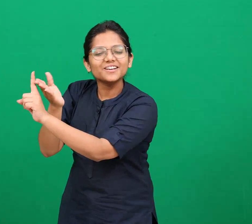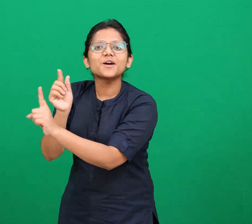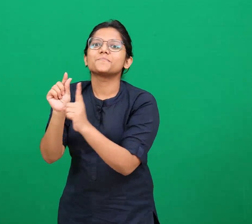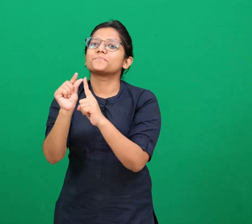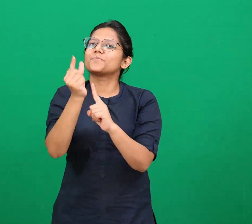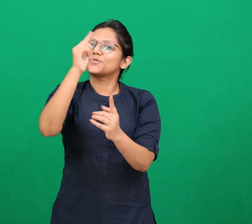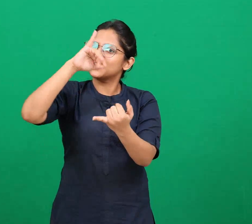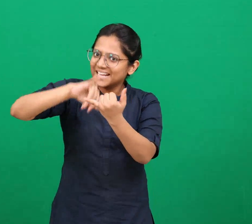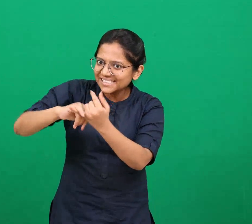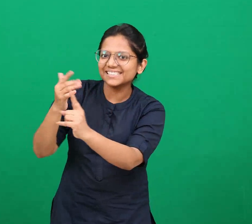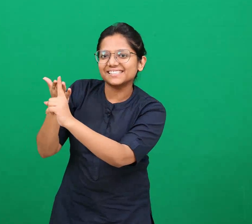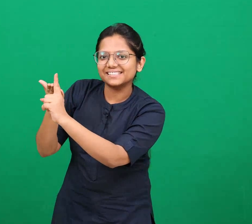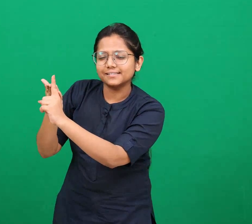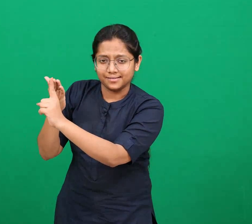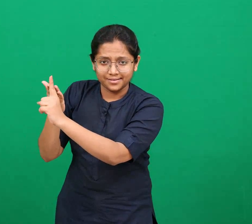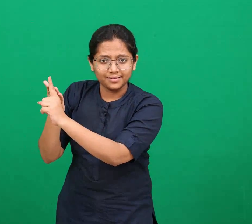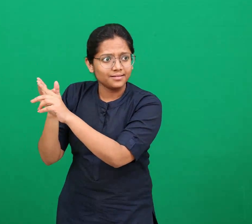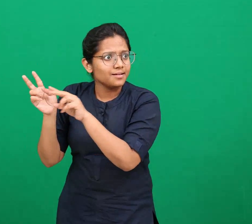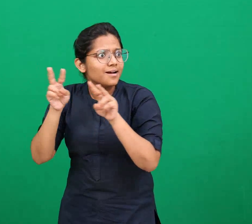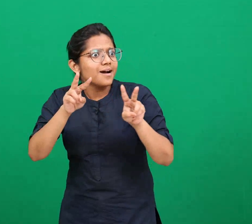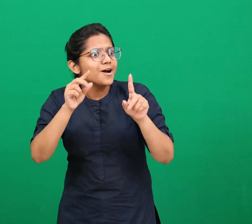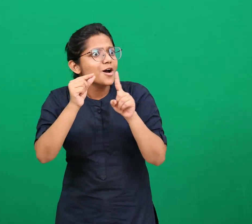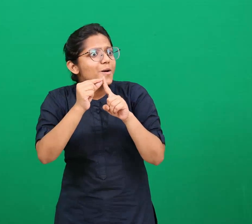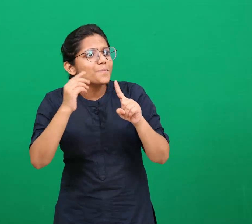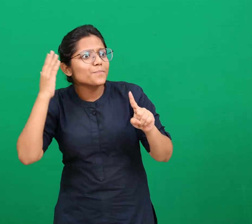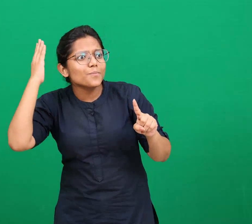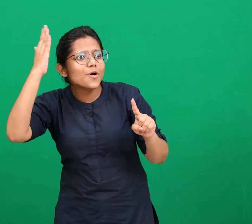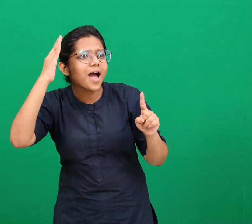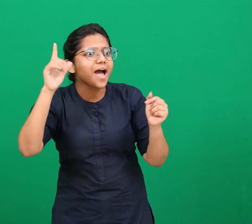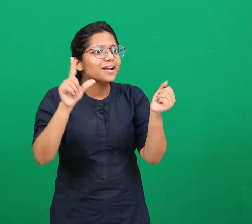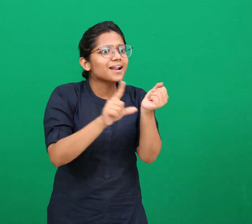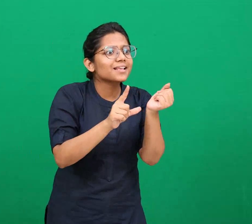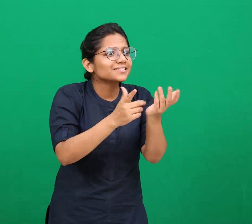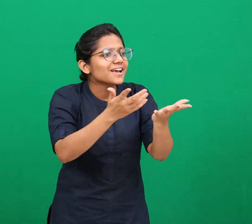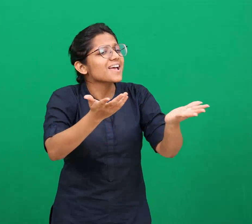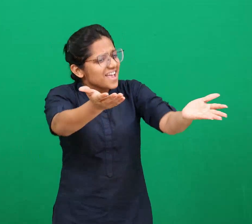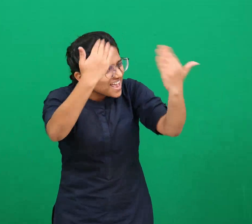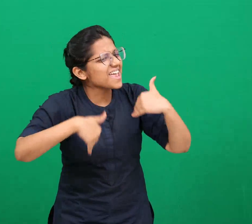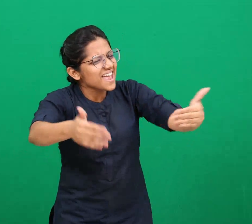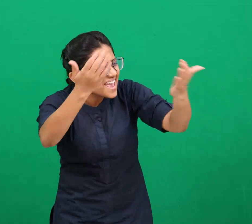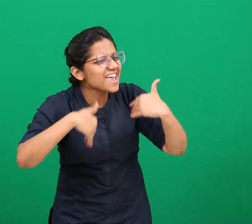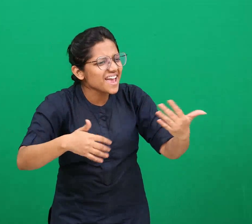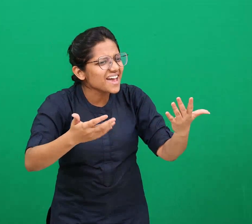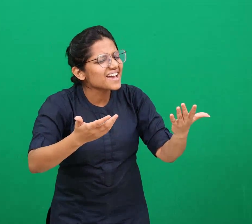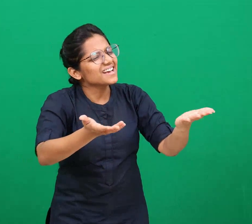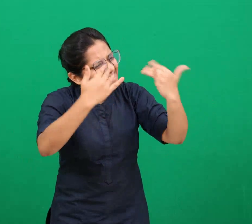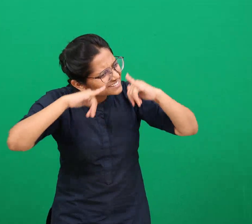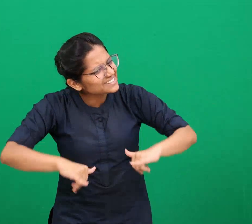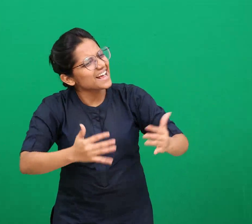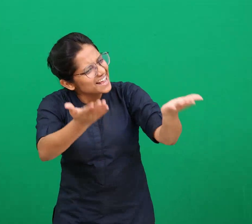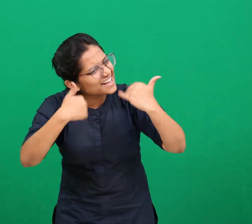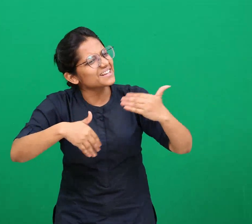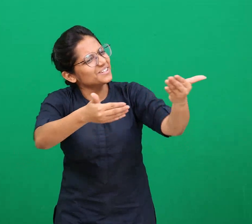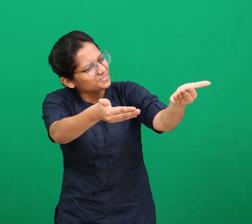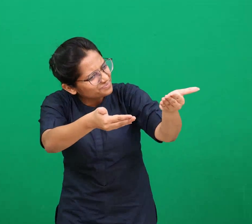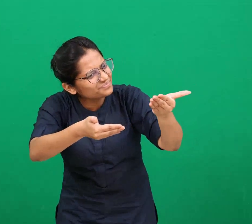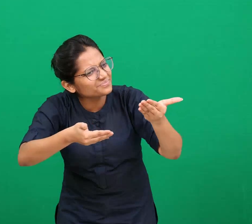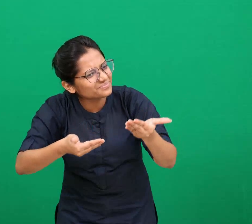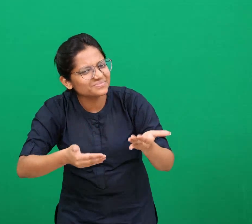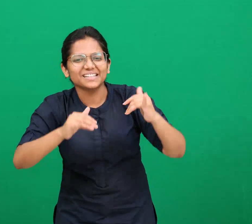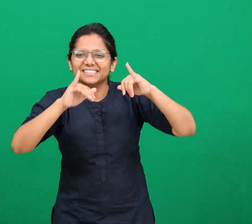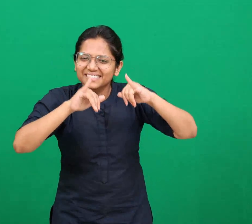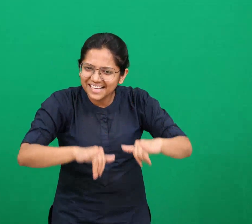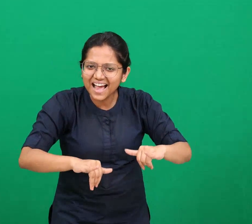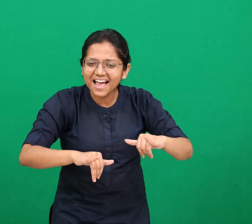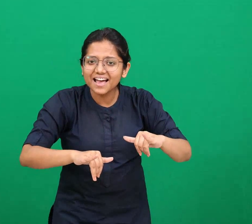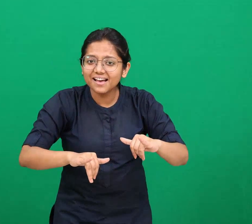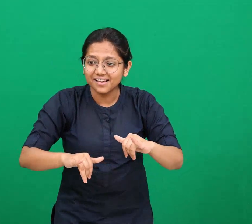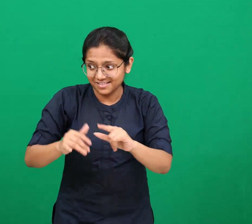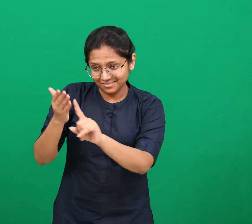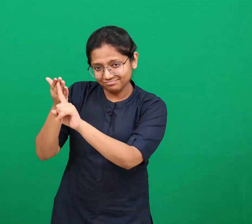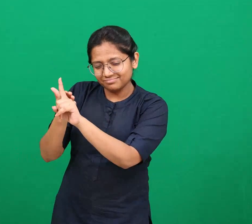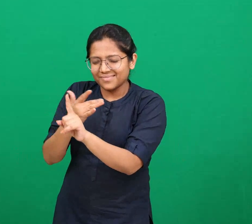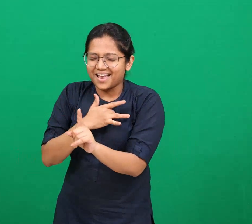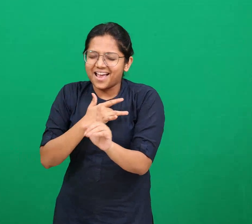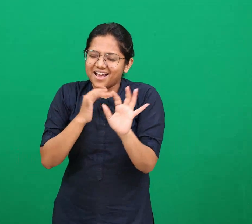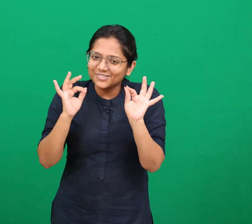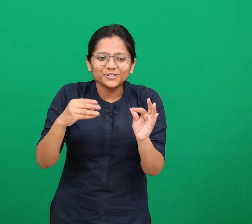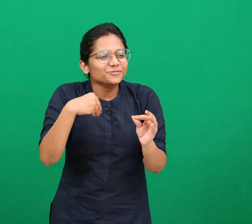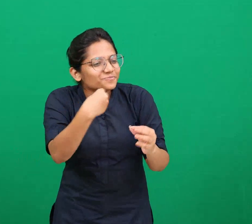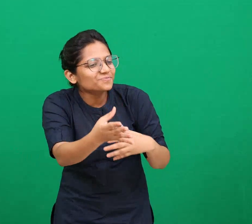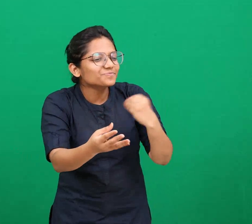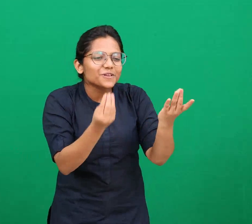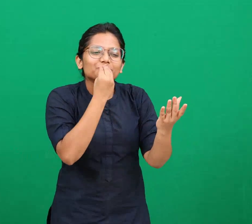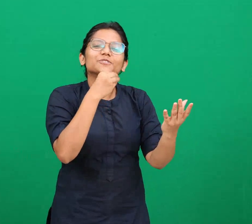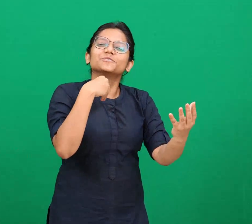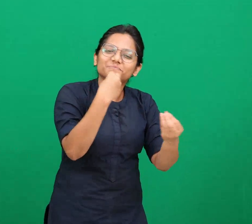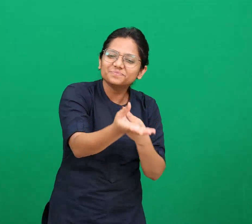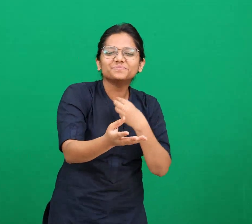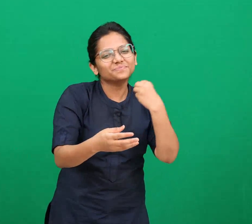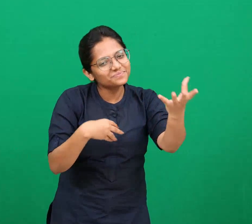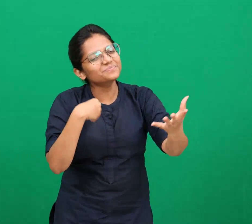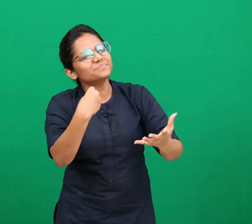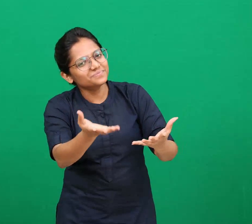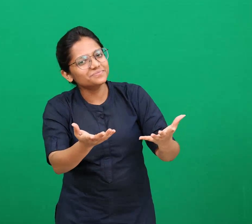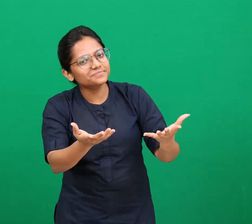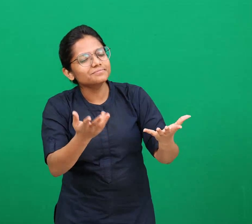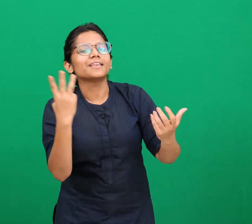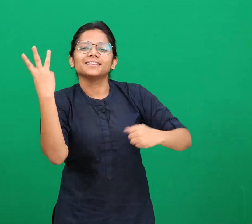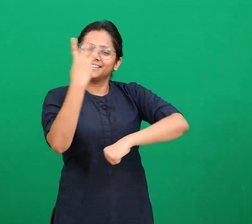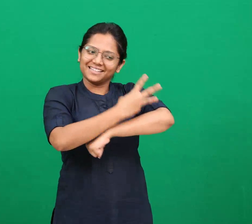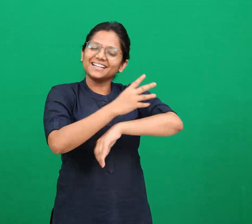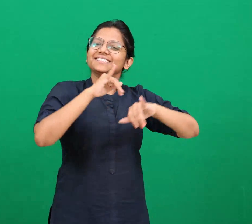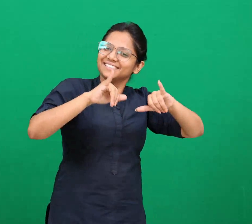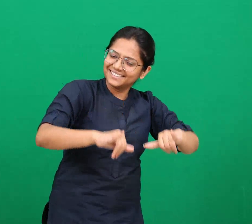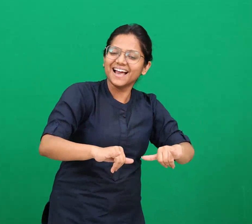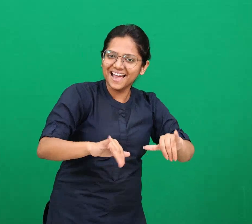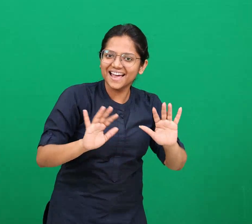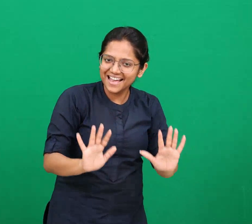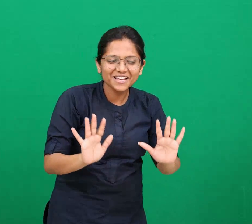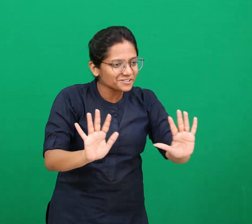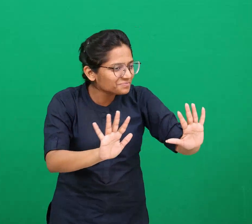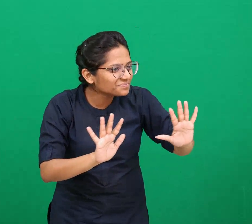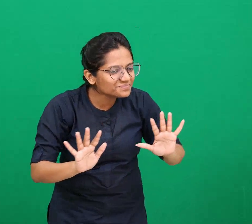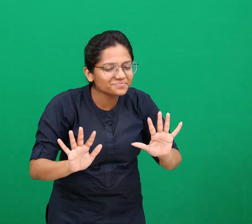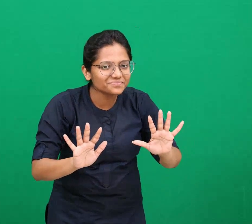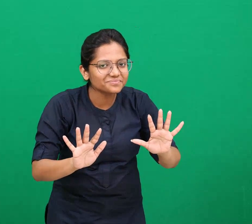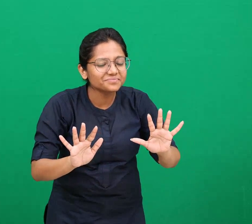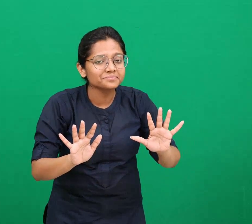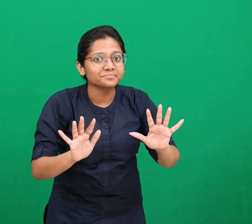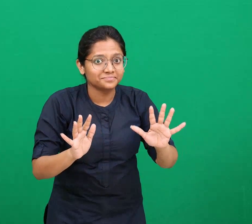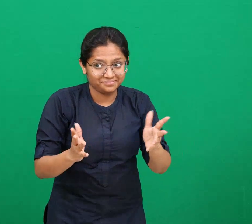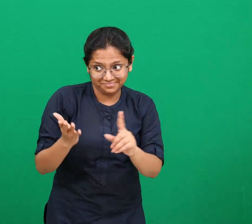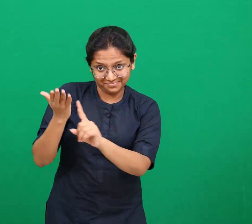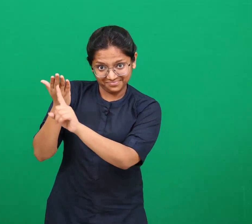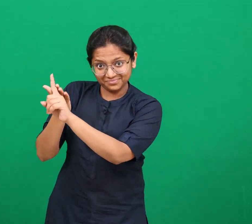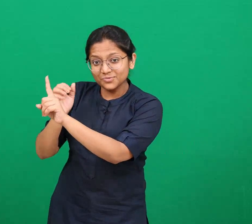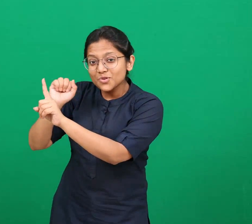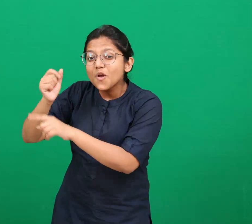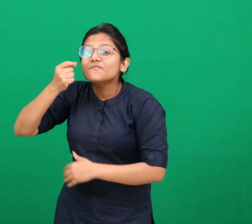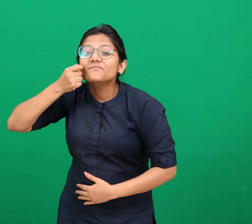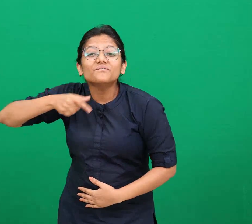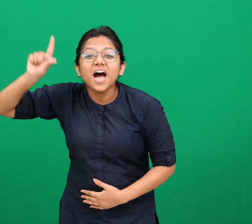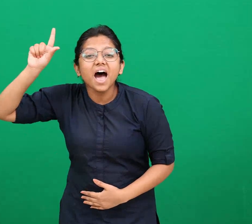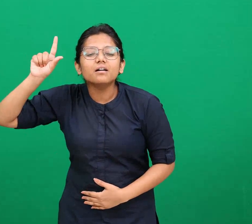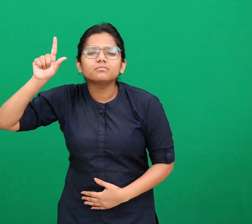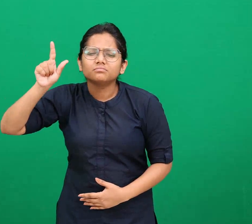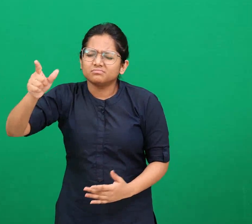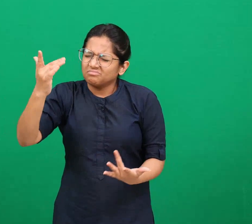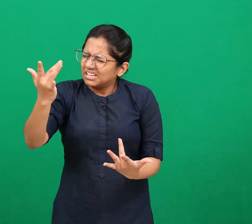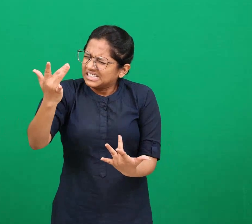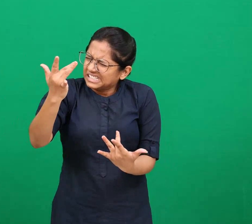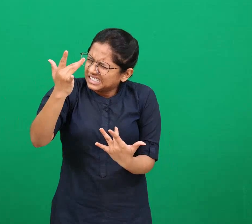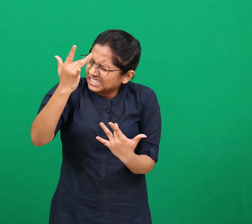He welcomed us and entertained us hospitably for three days.